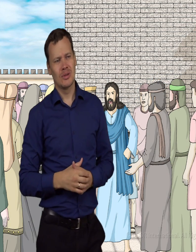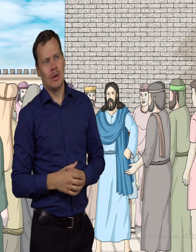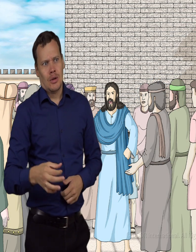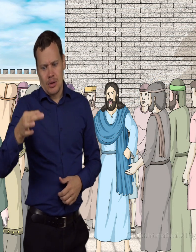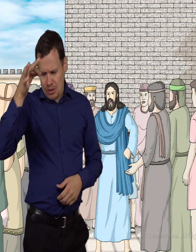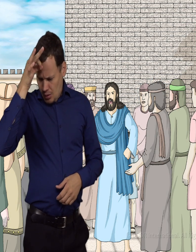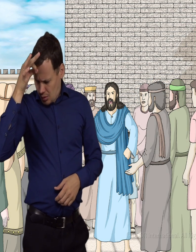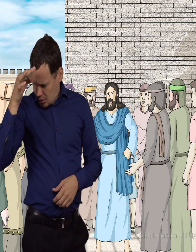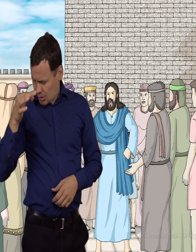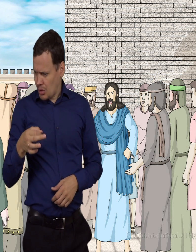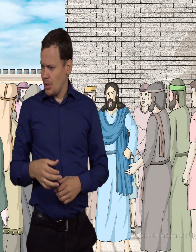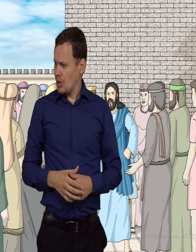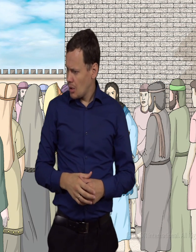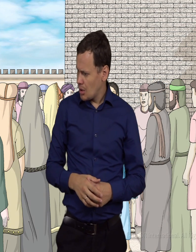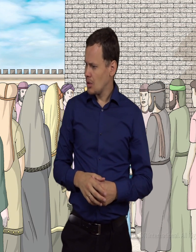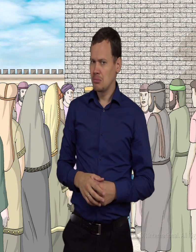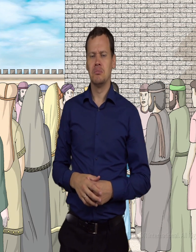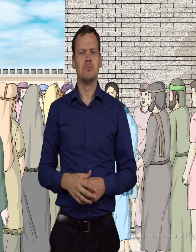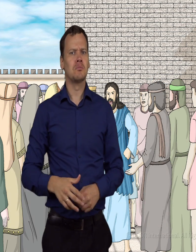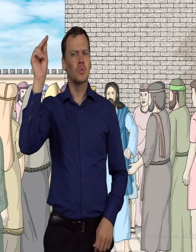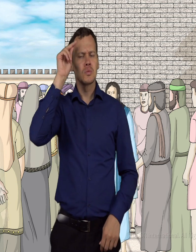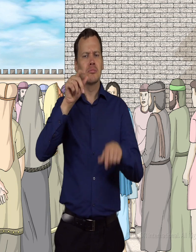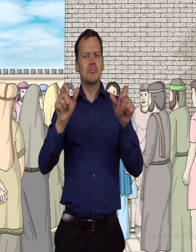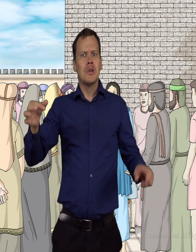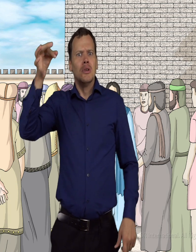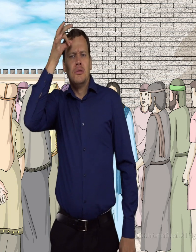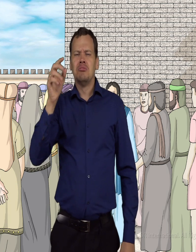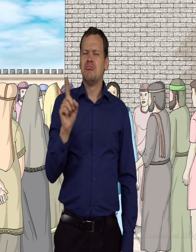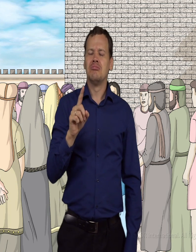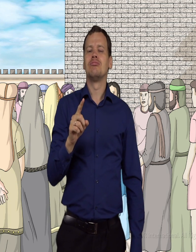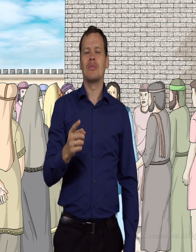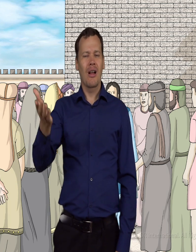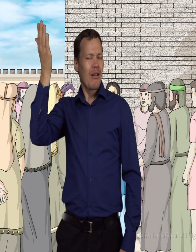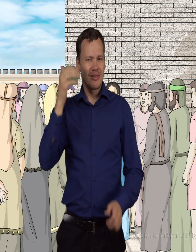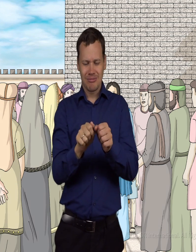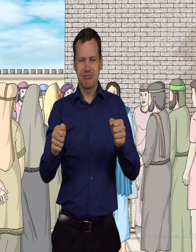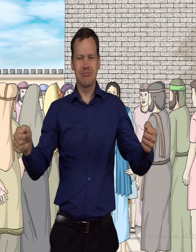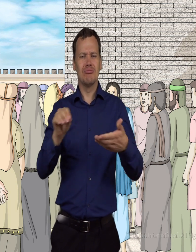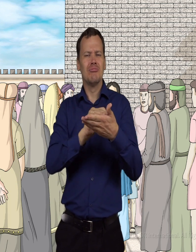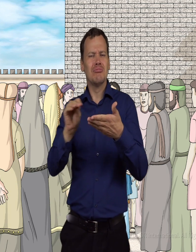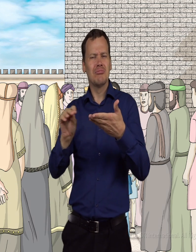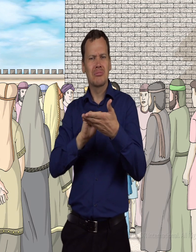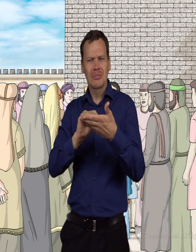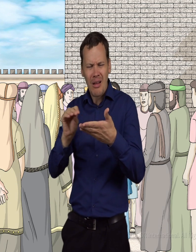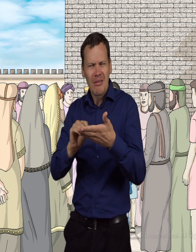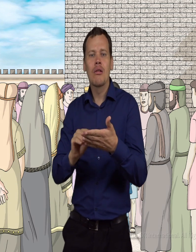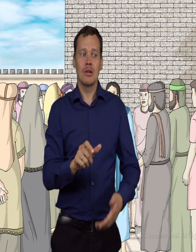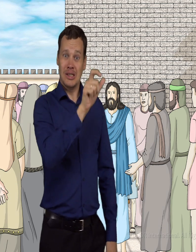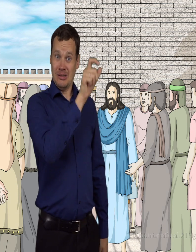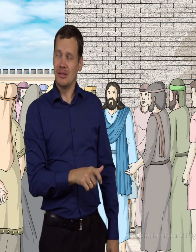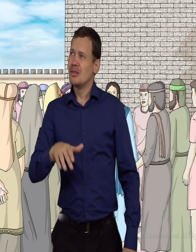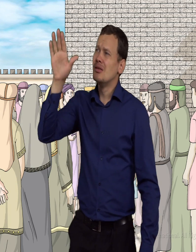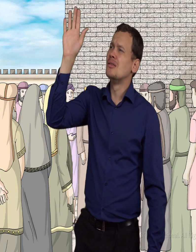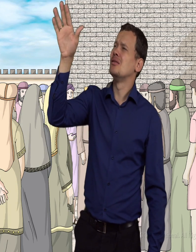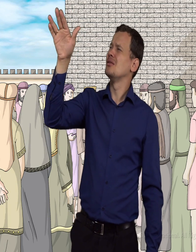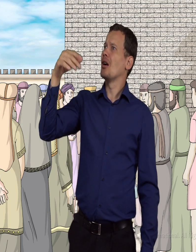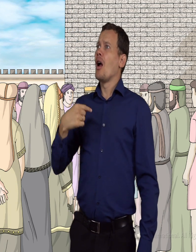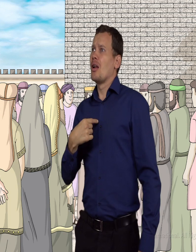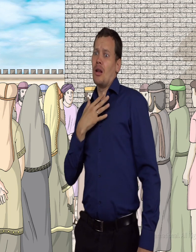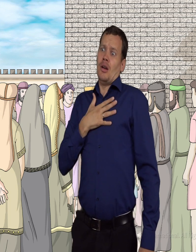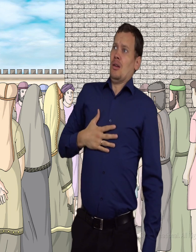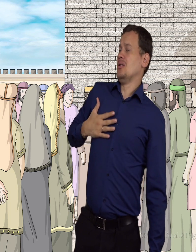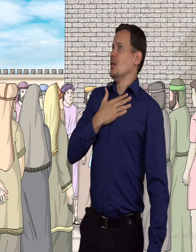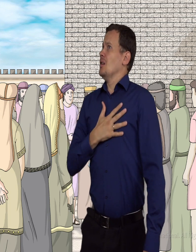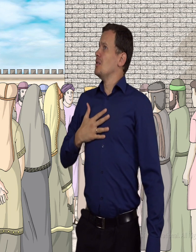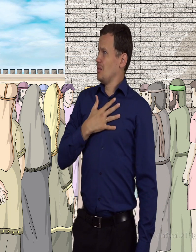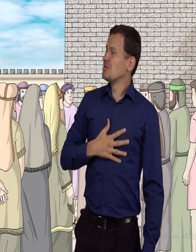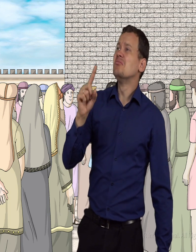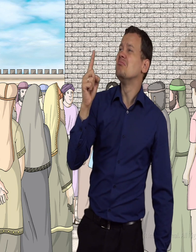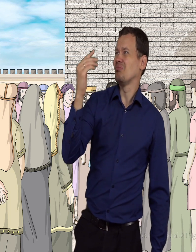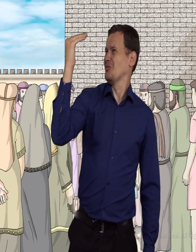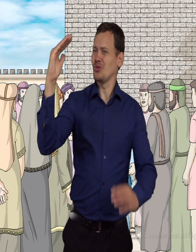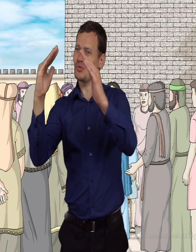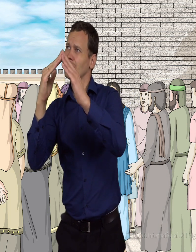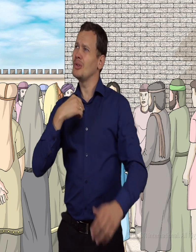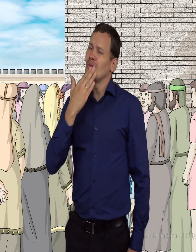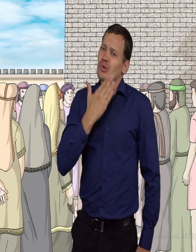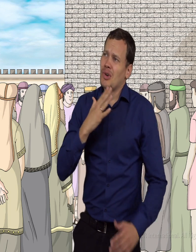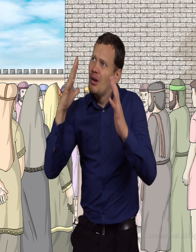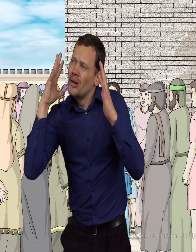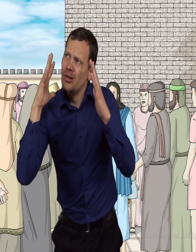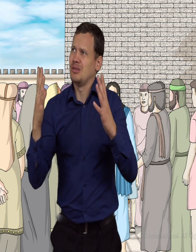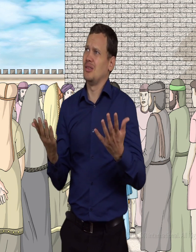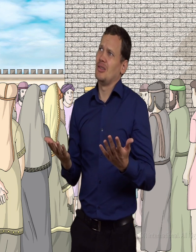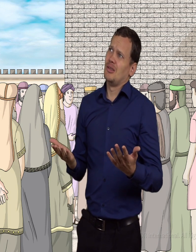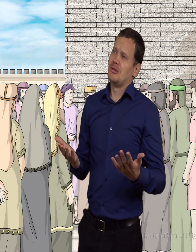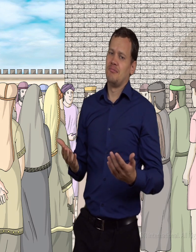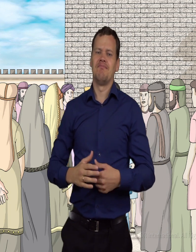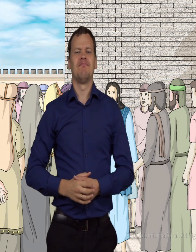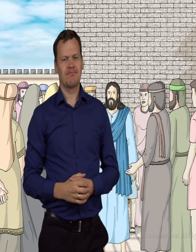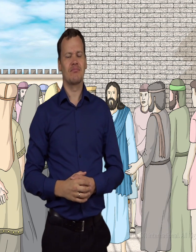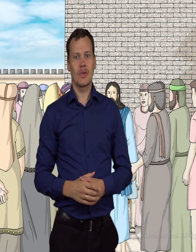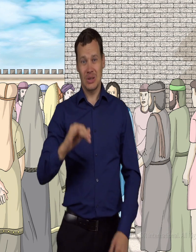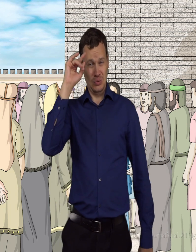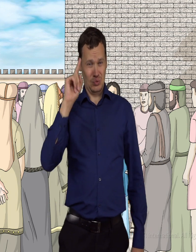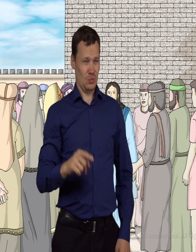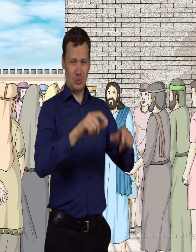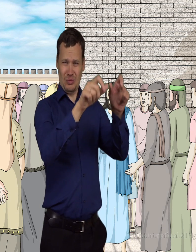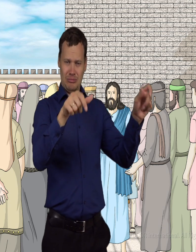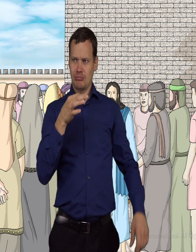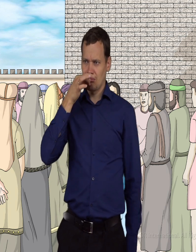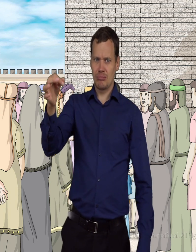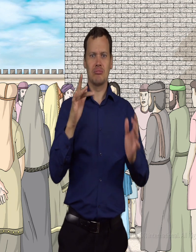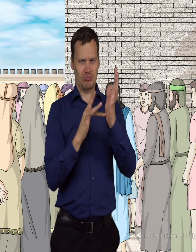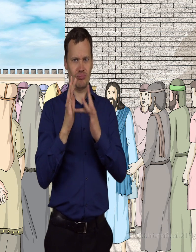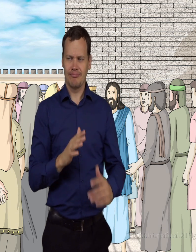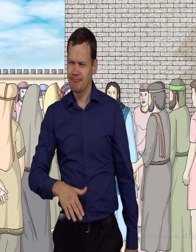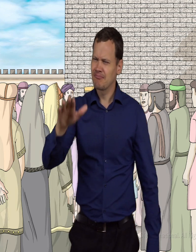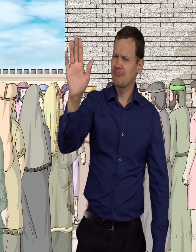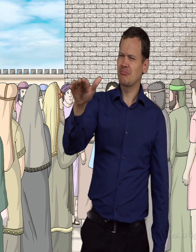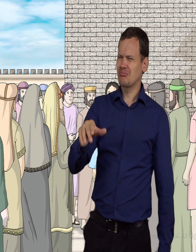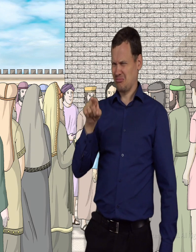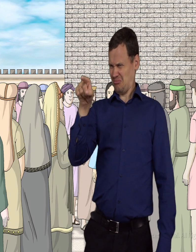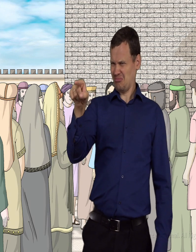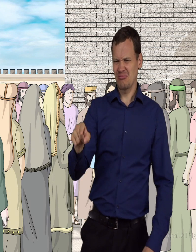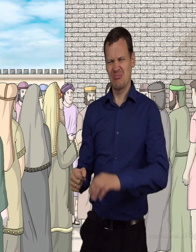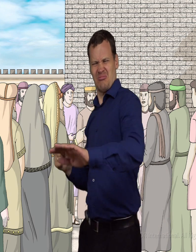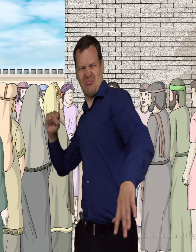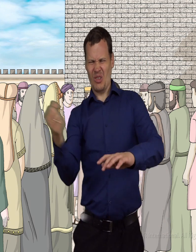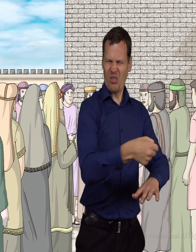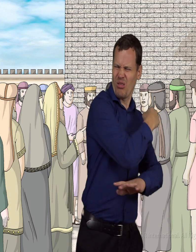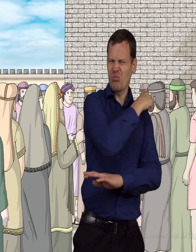On account of this, the Jews demanded, “What sign can You show us to prove Your authority to do these things?”